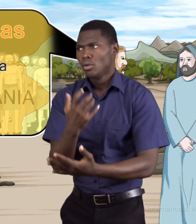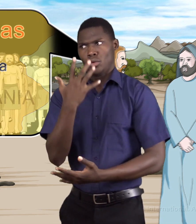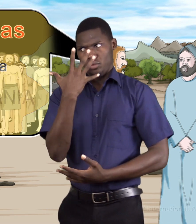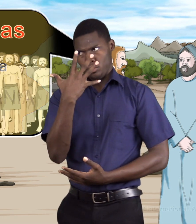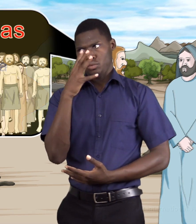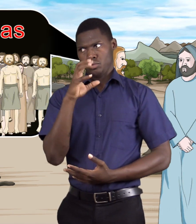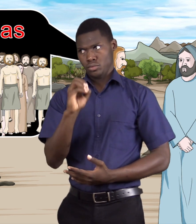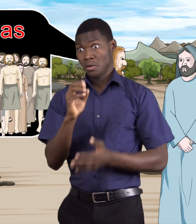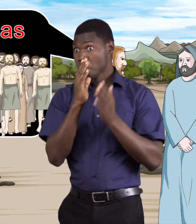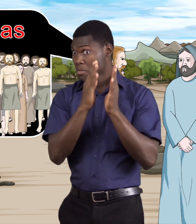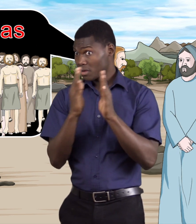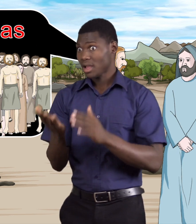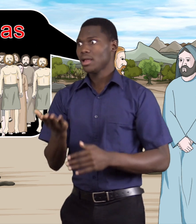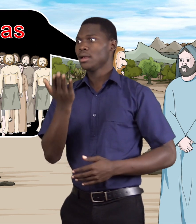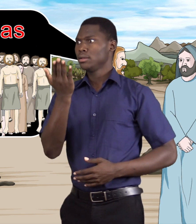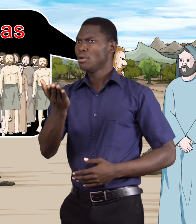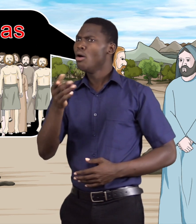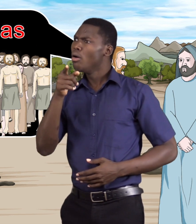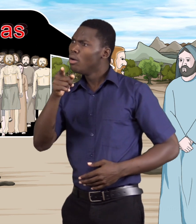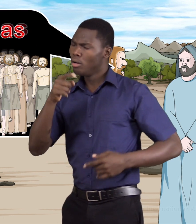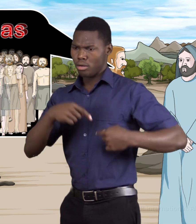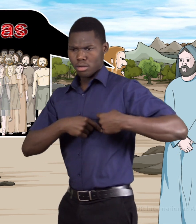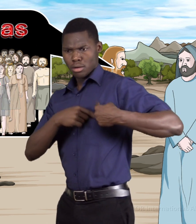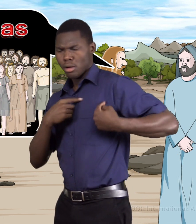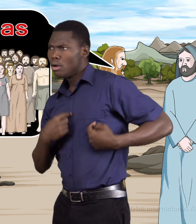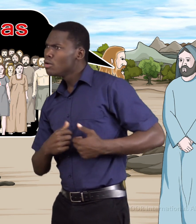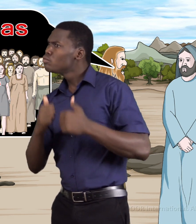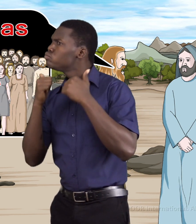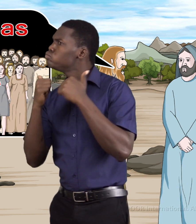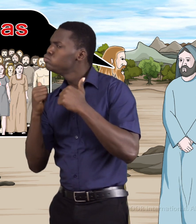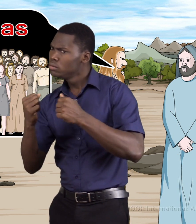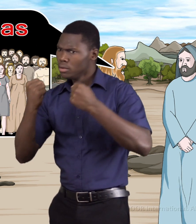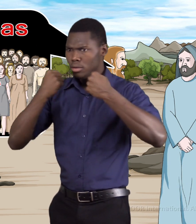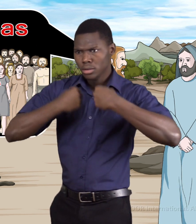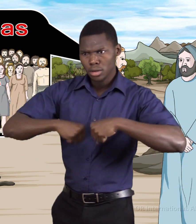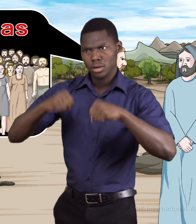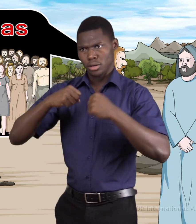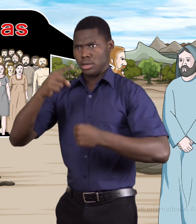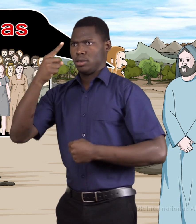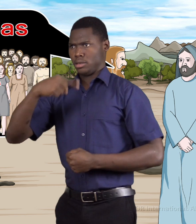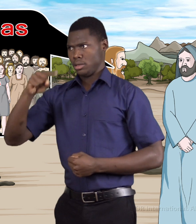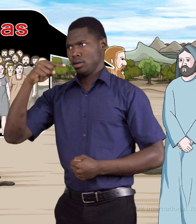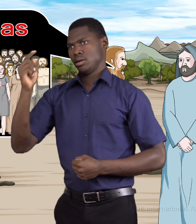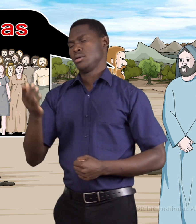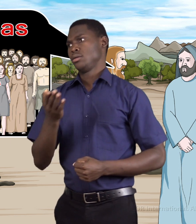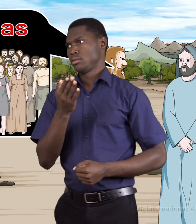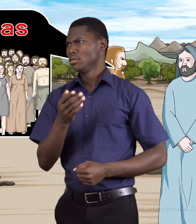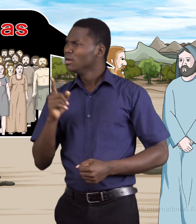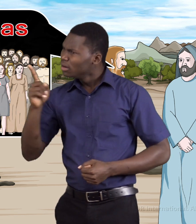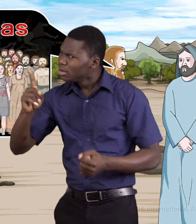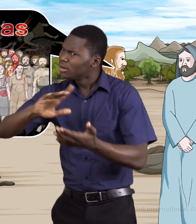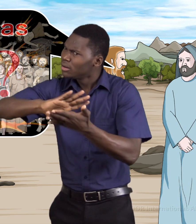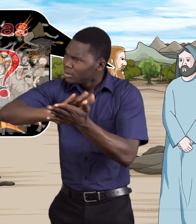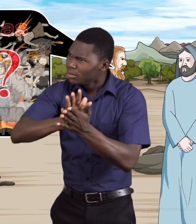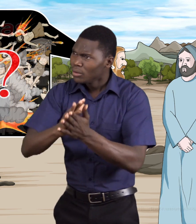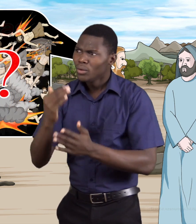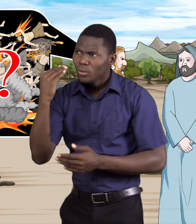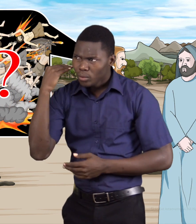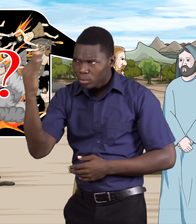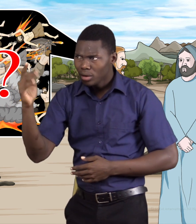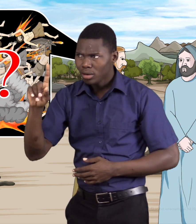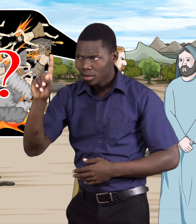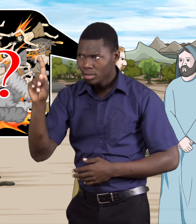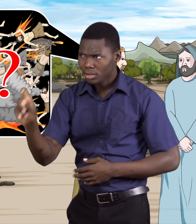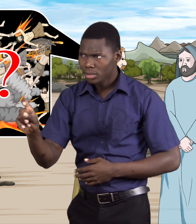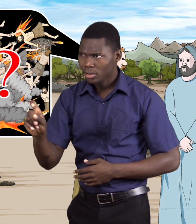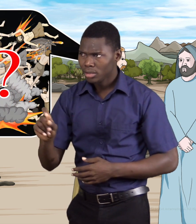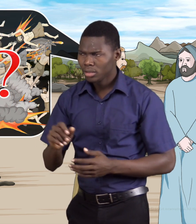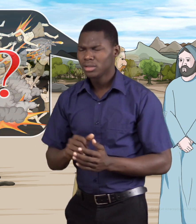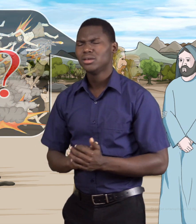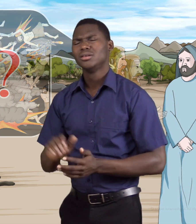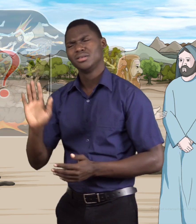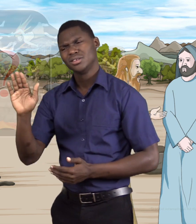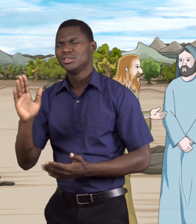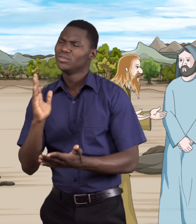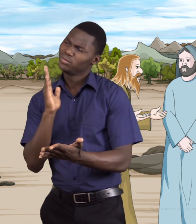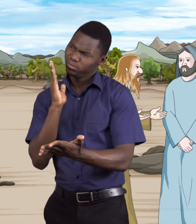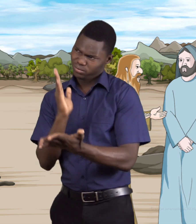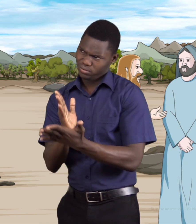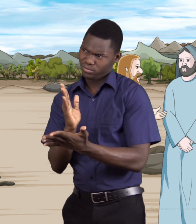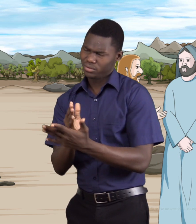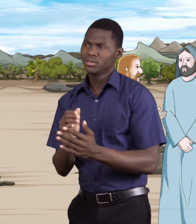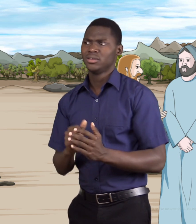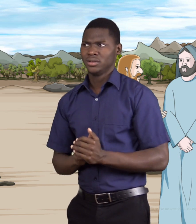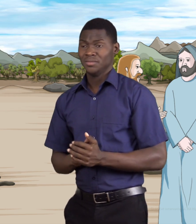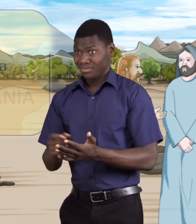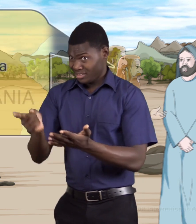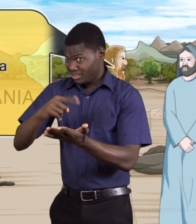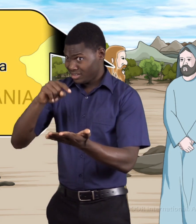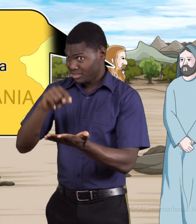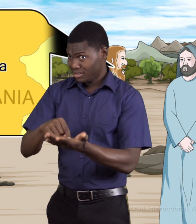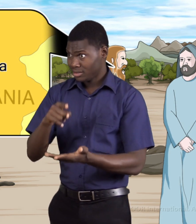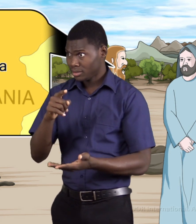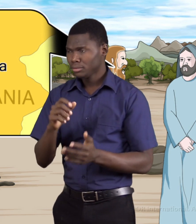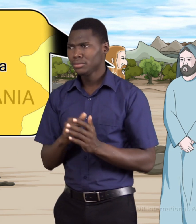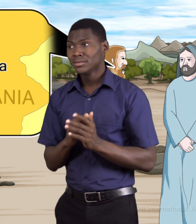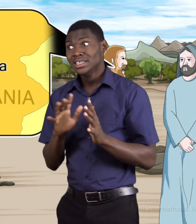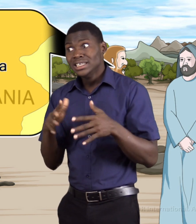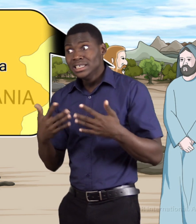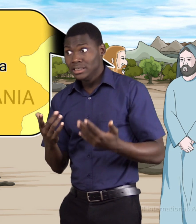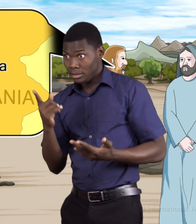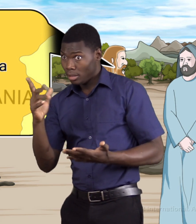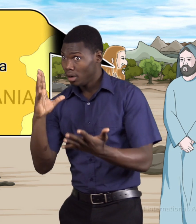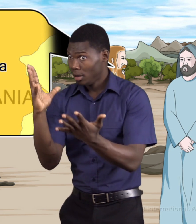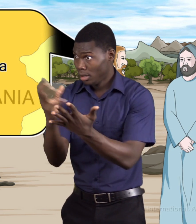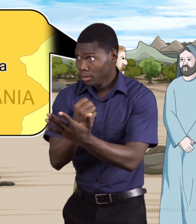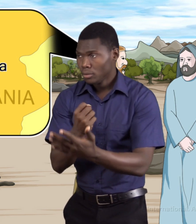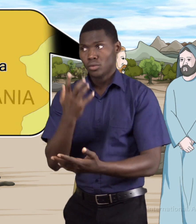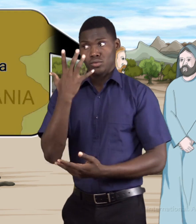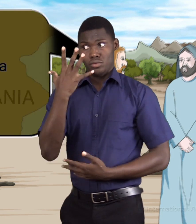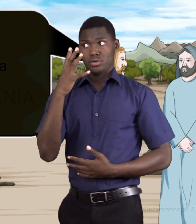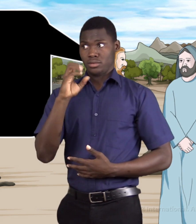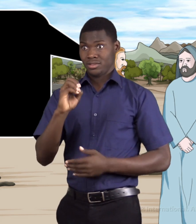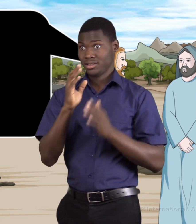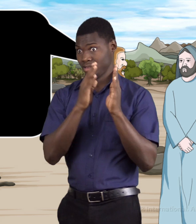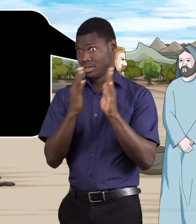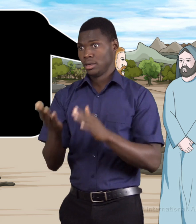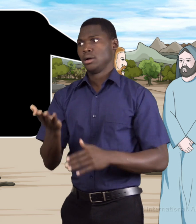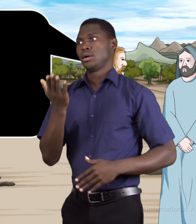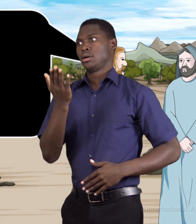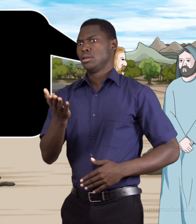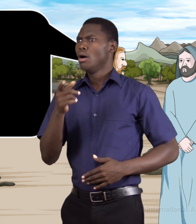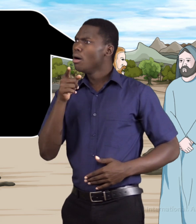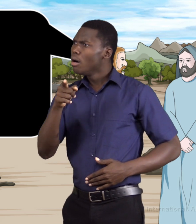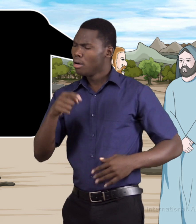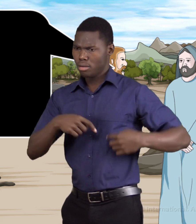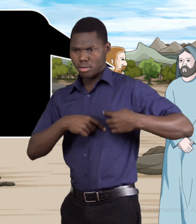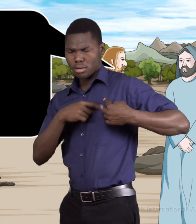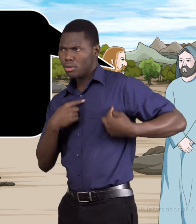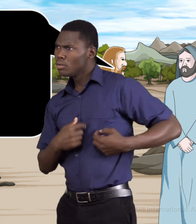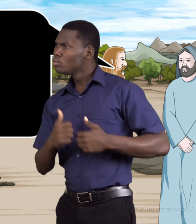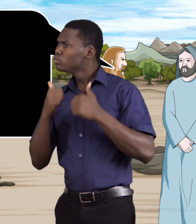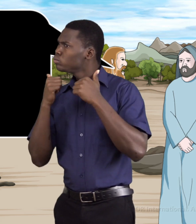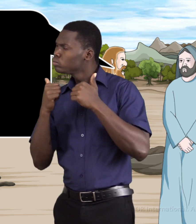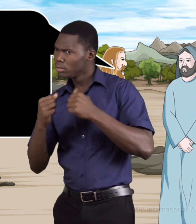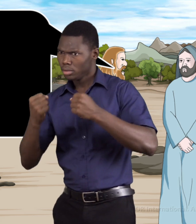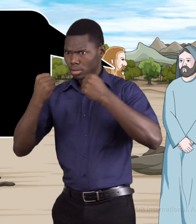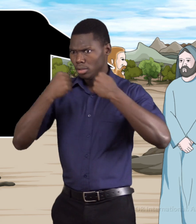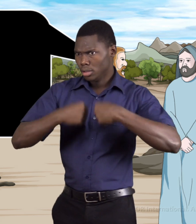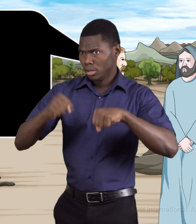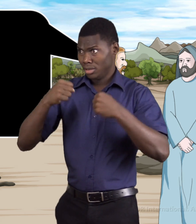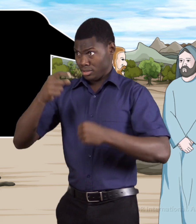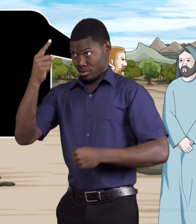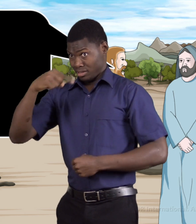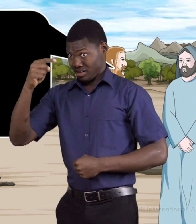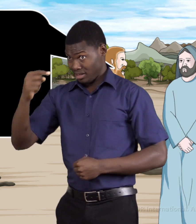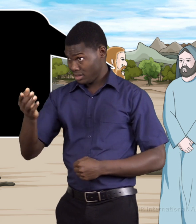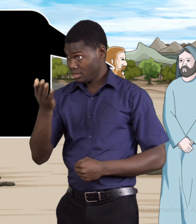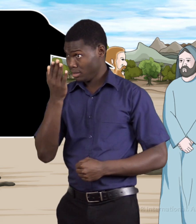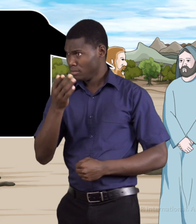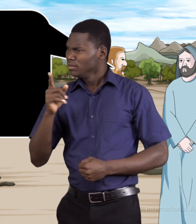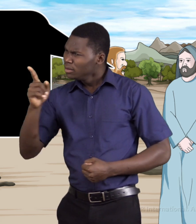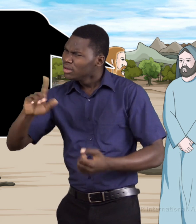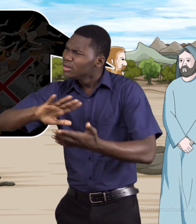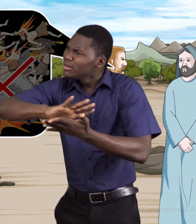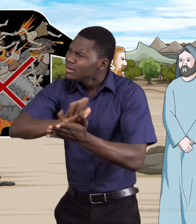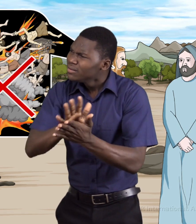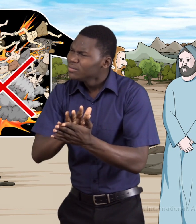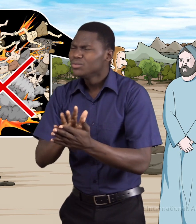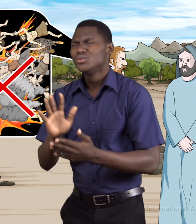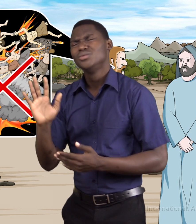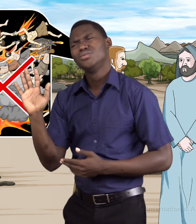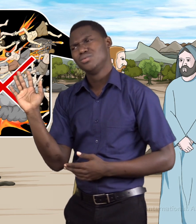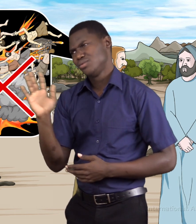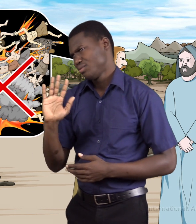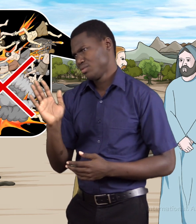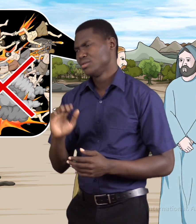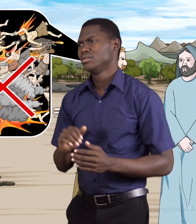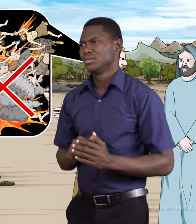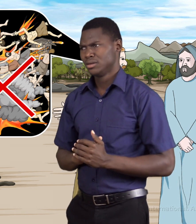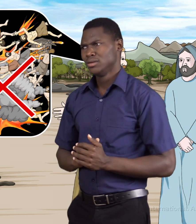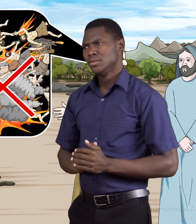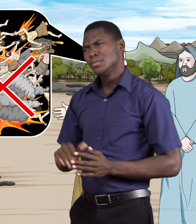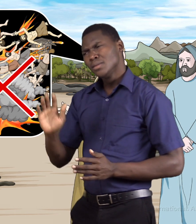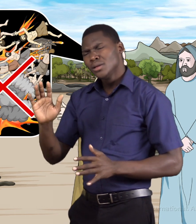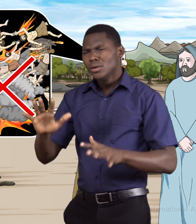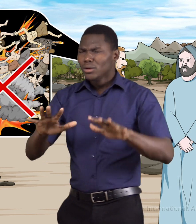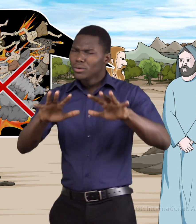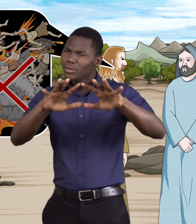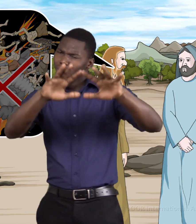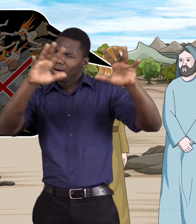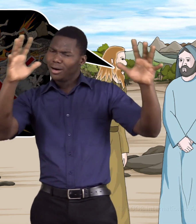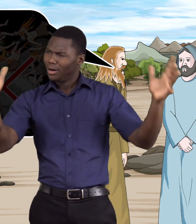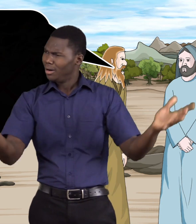Will You really sweep it away and not spare the place for the sake of the fifty righteous ones who are there?